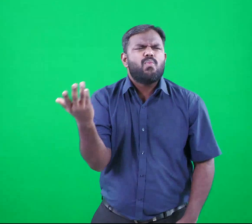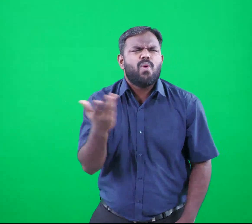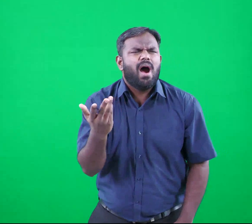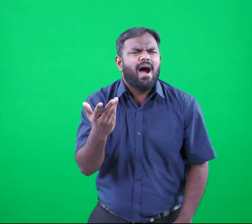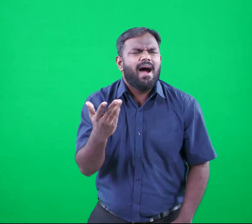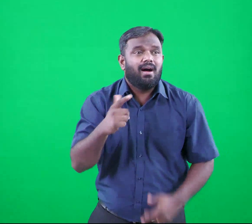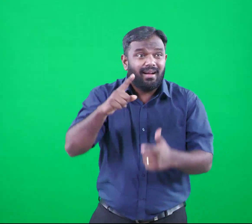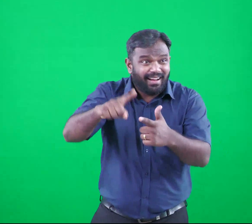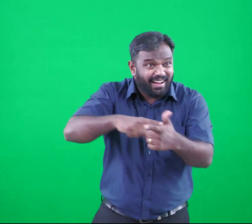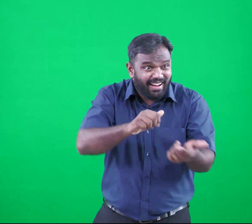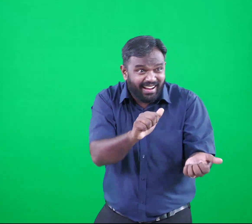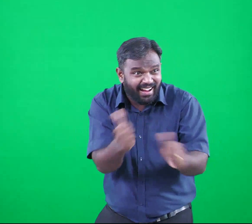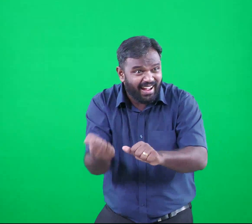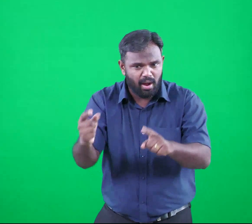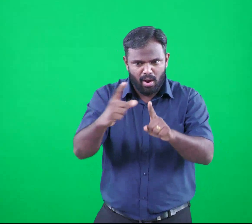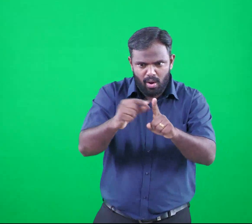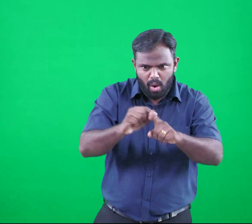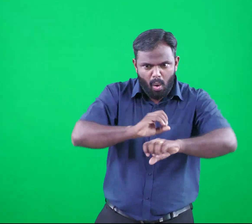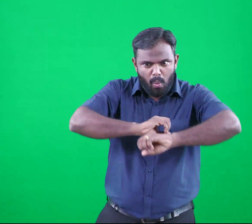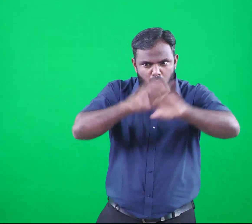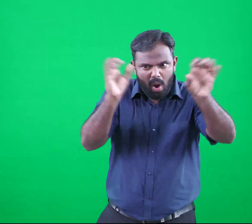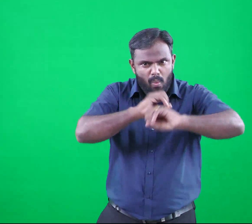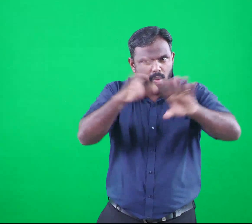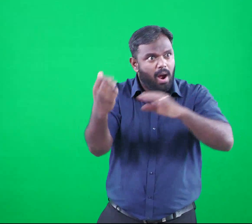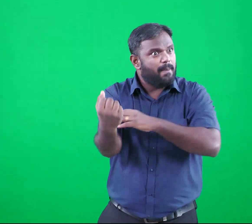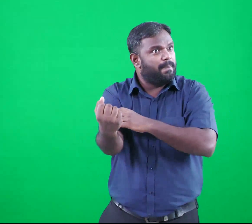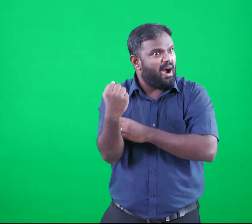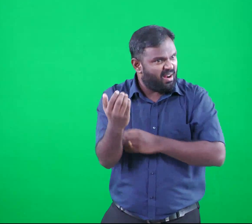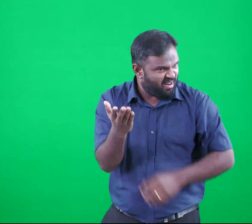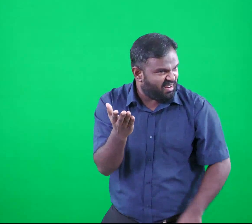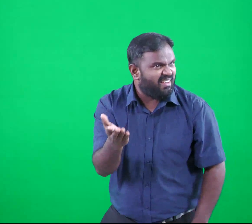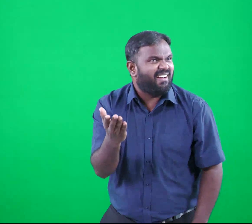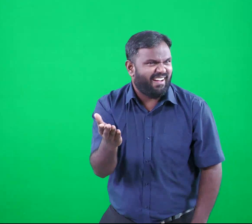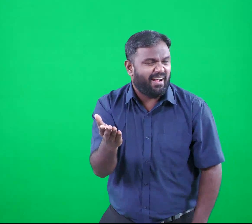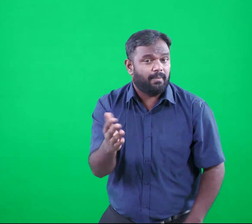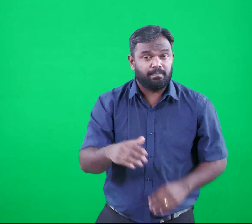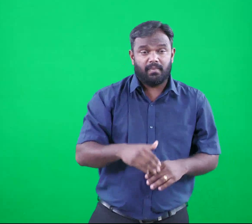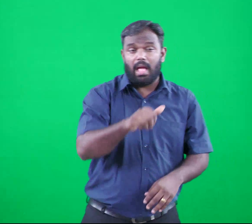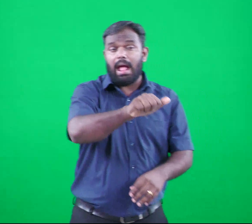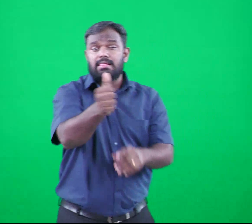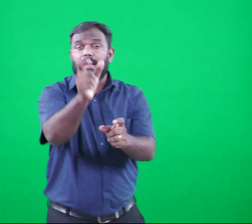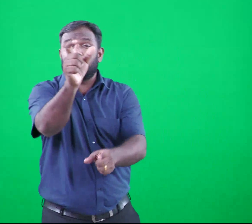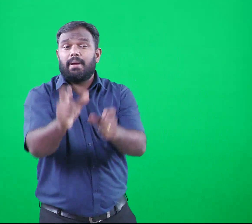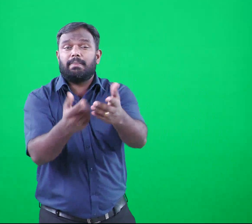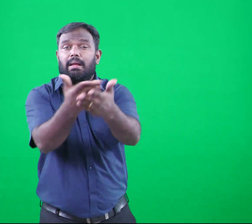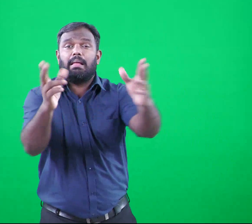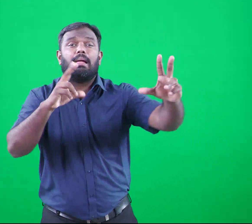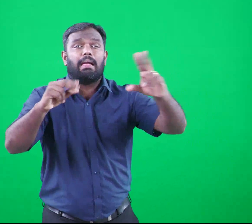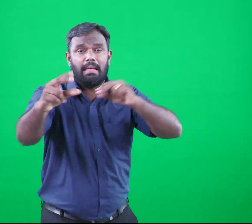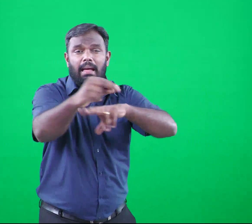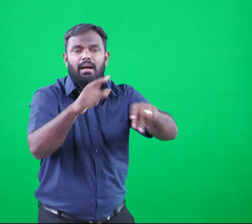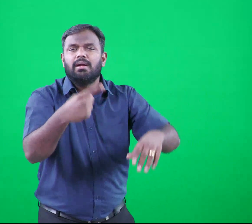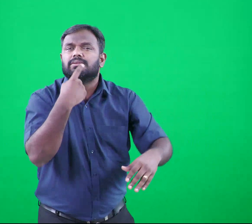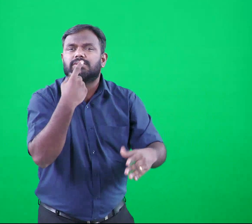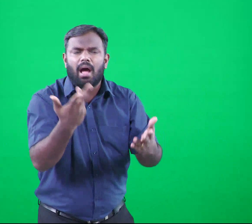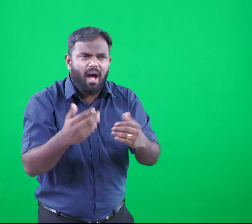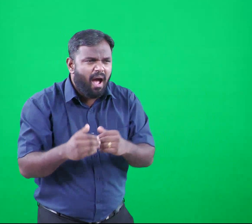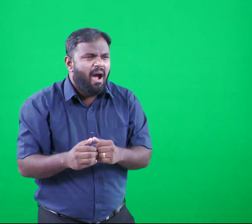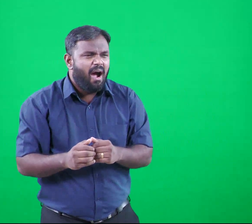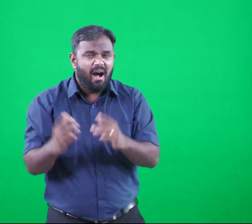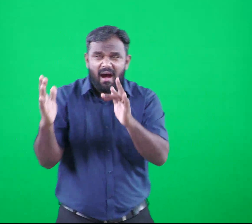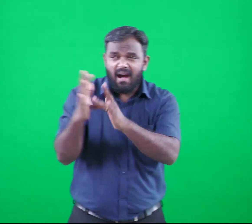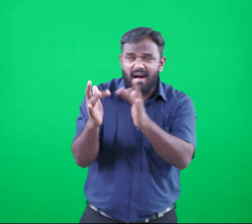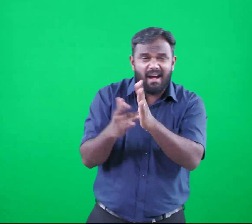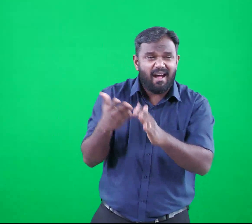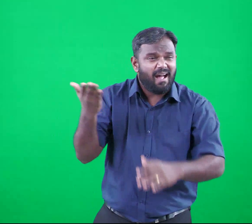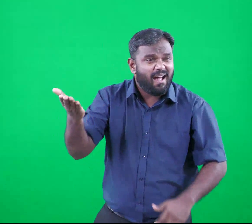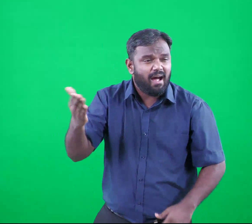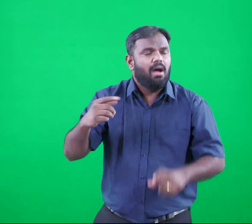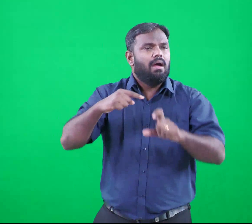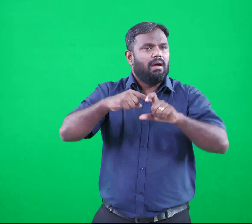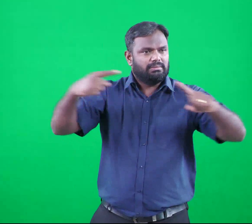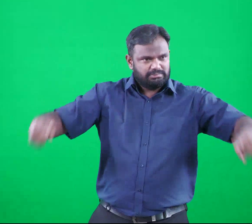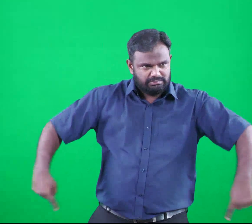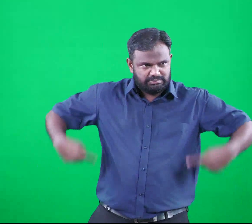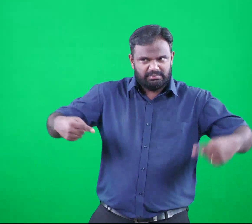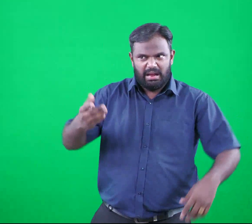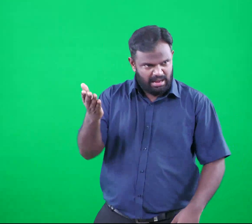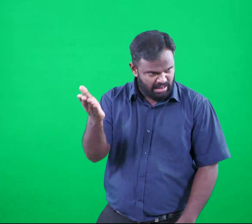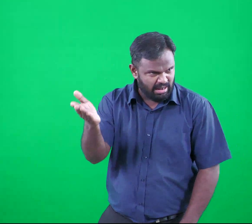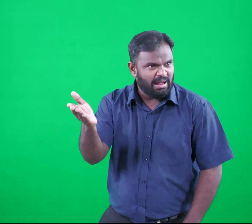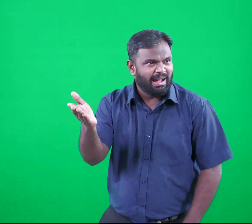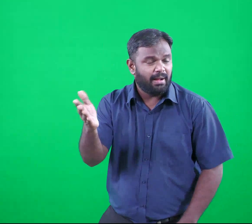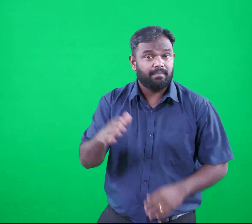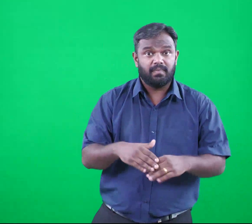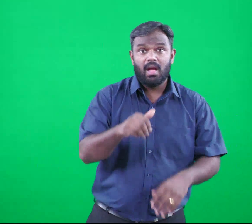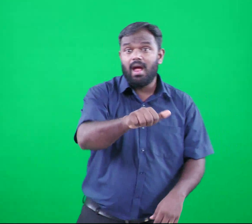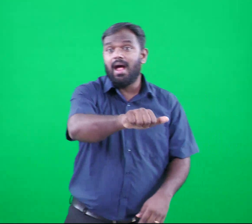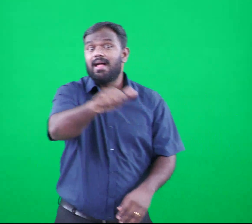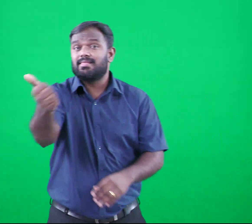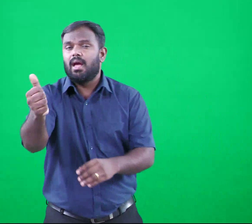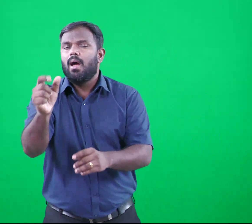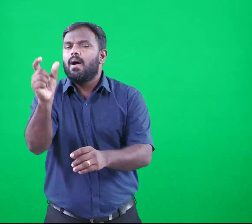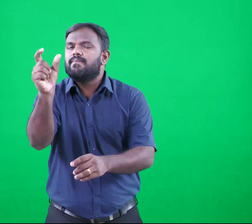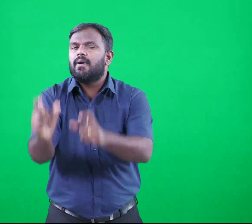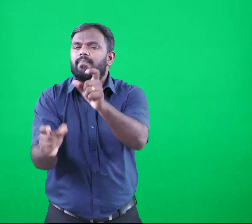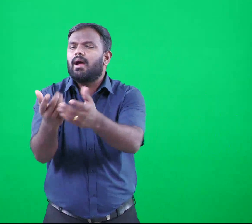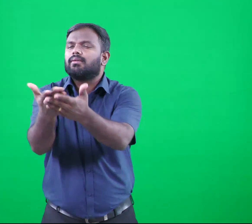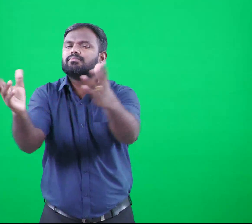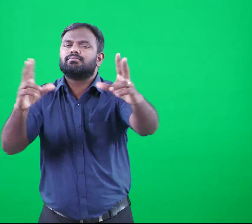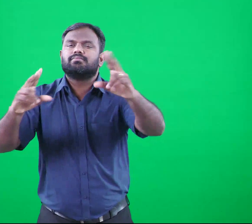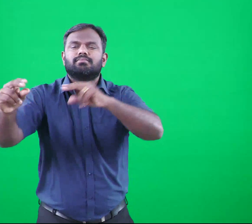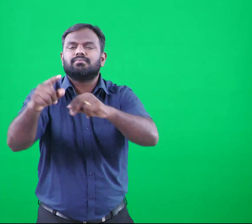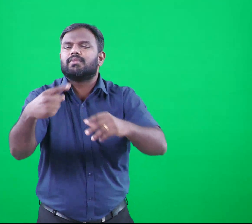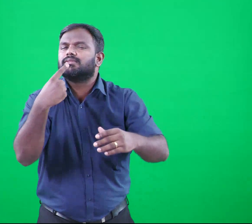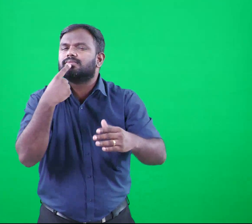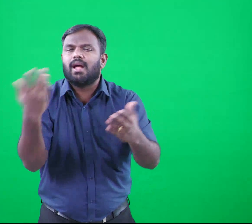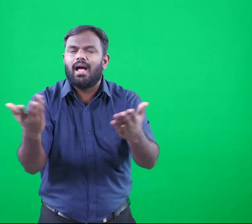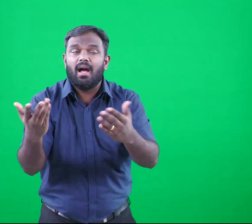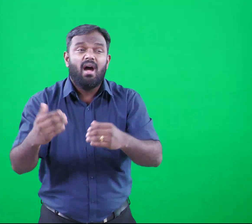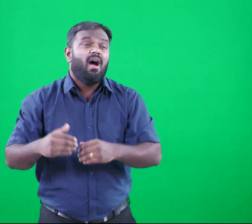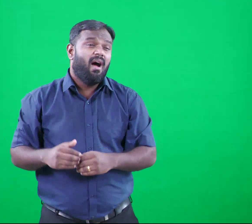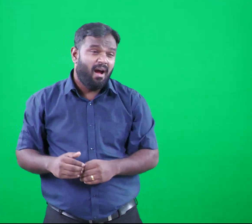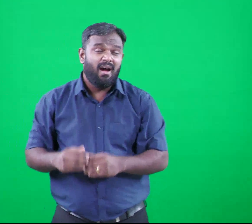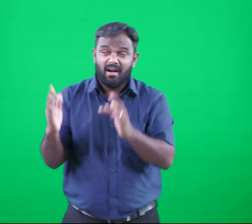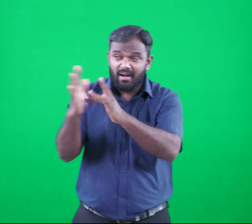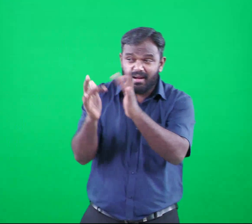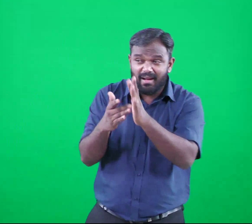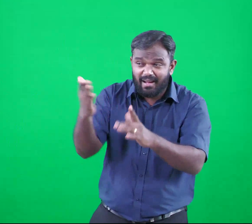That is why miraculous powers are at work in him."